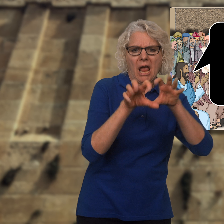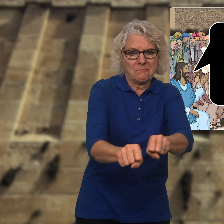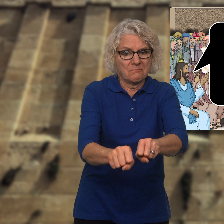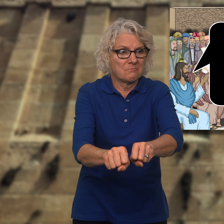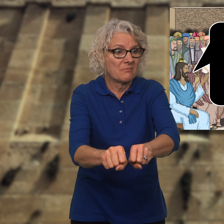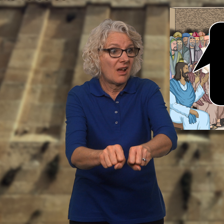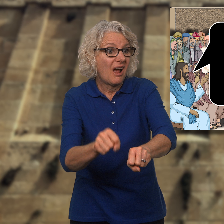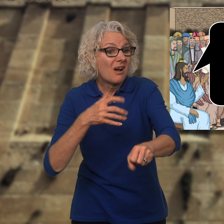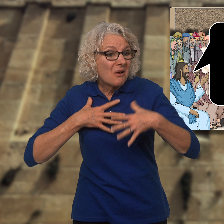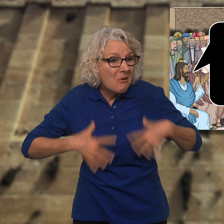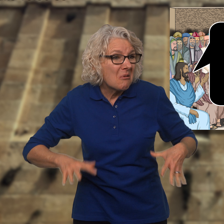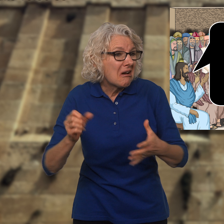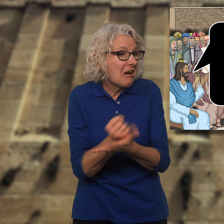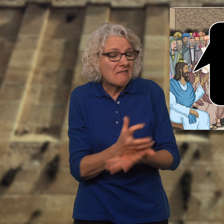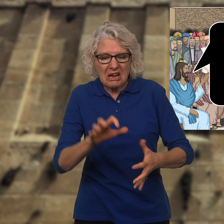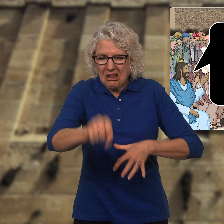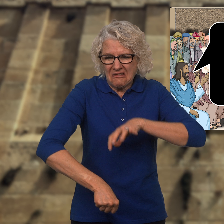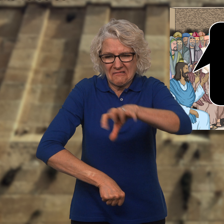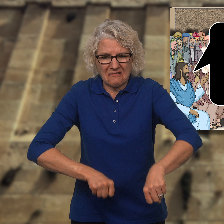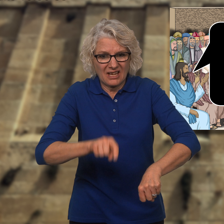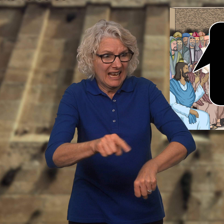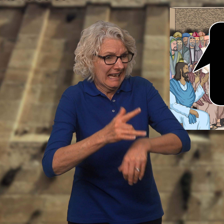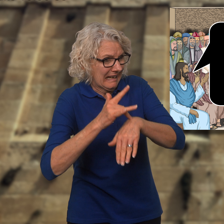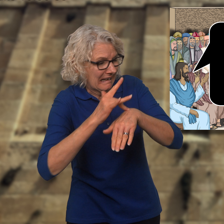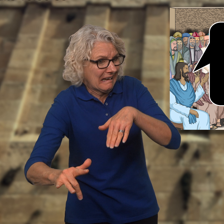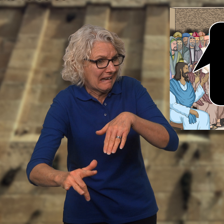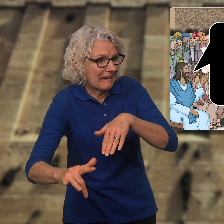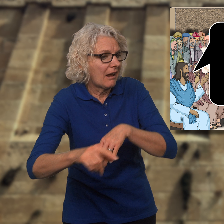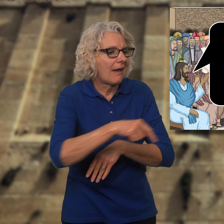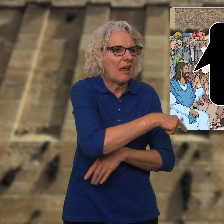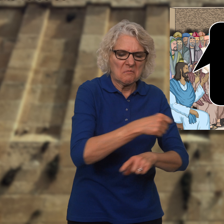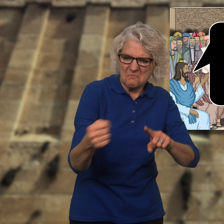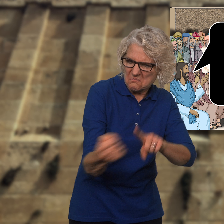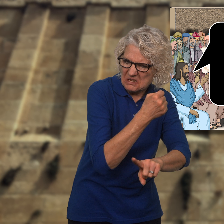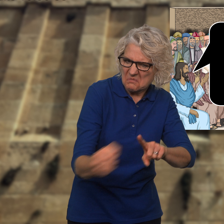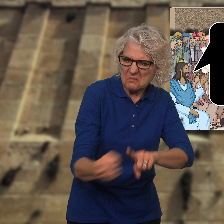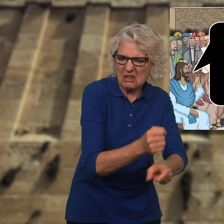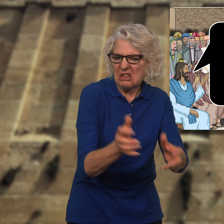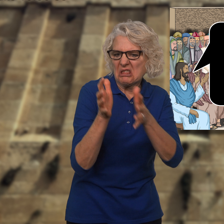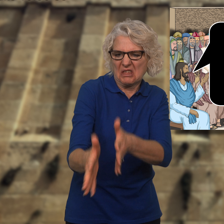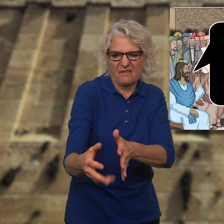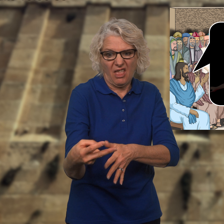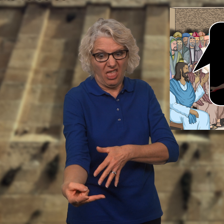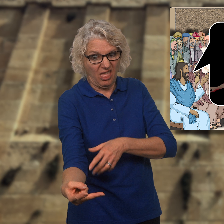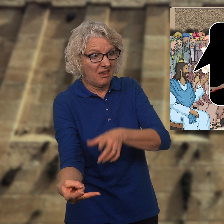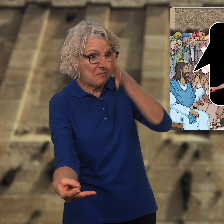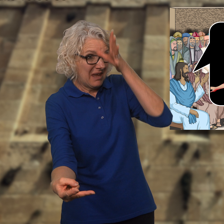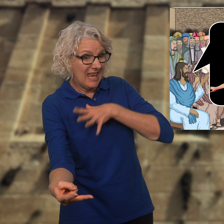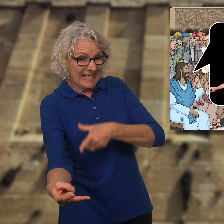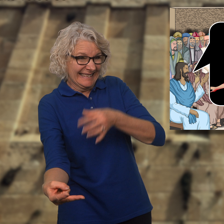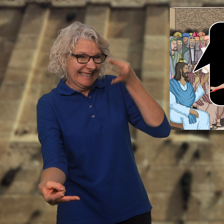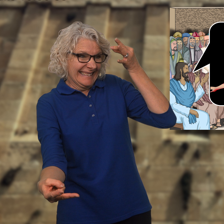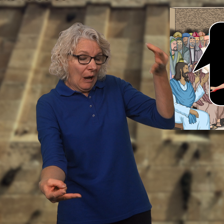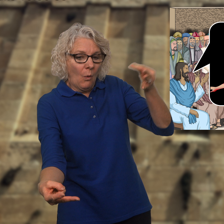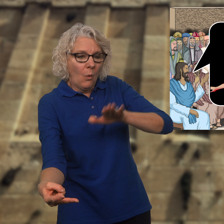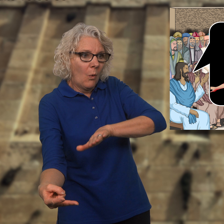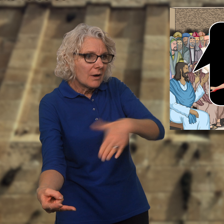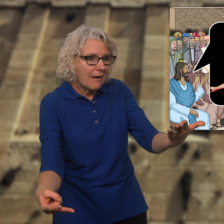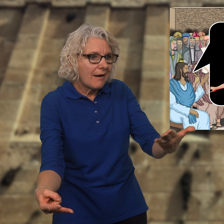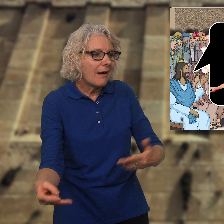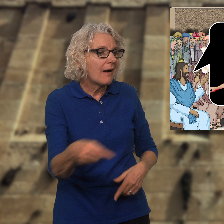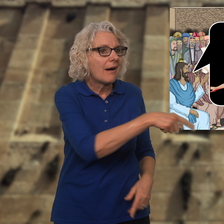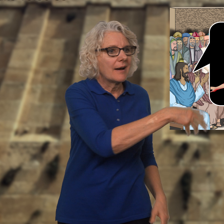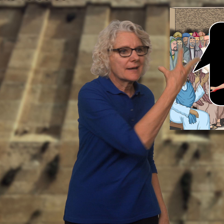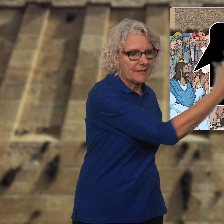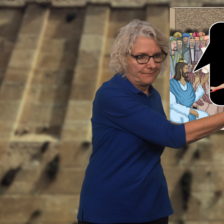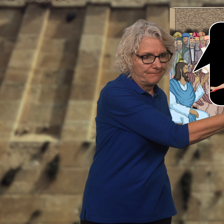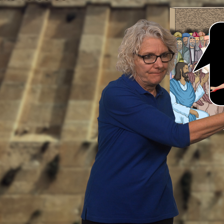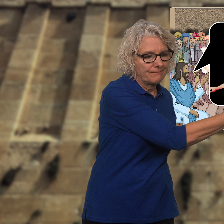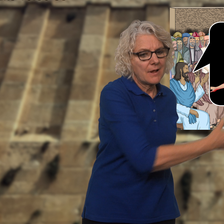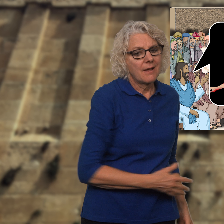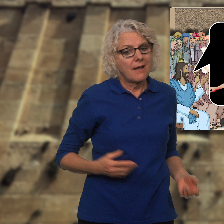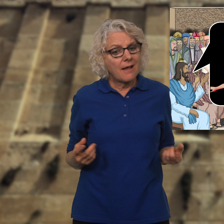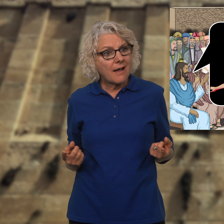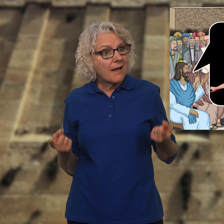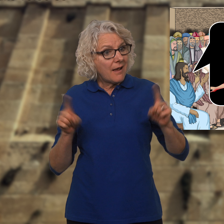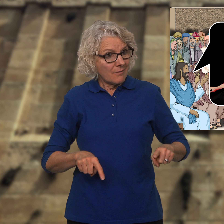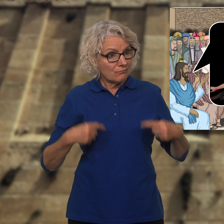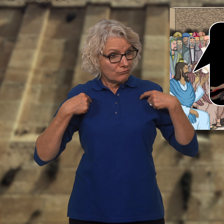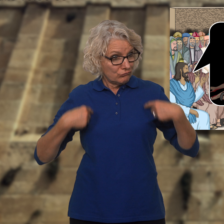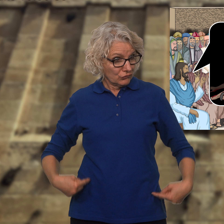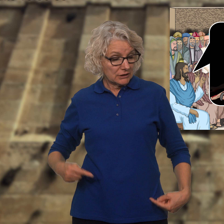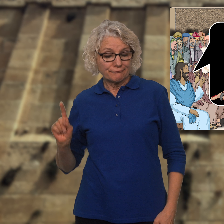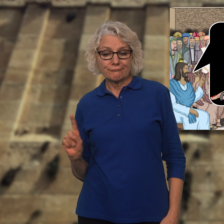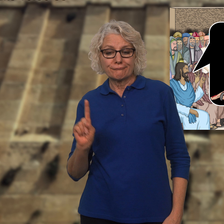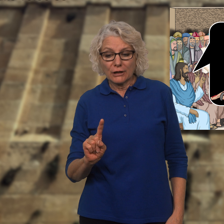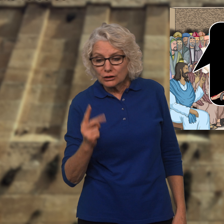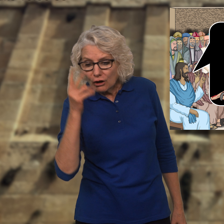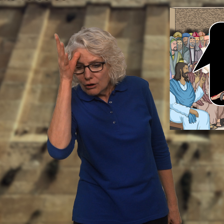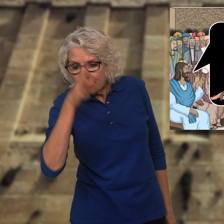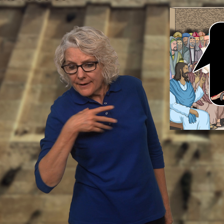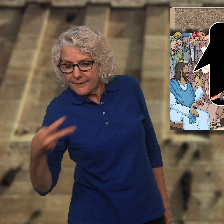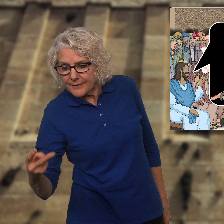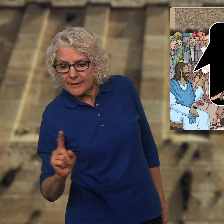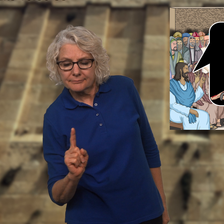They stripped him, beat him, and went away, leaving him half dead.